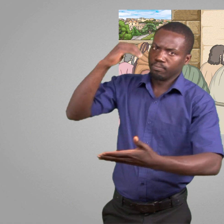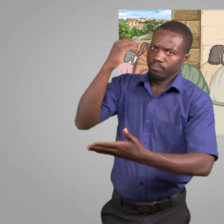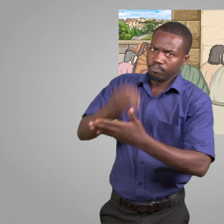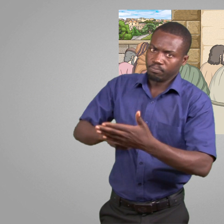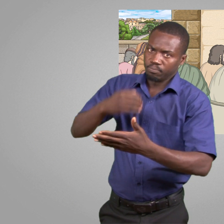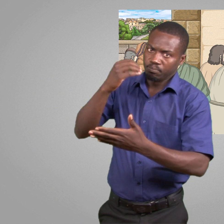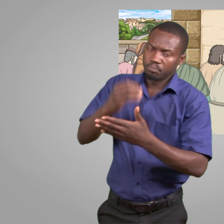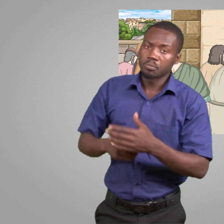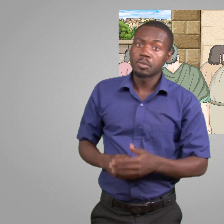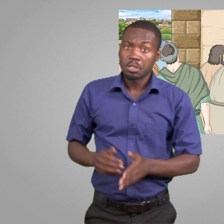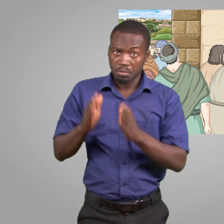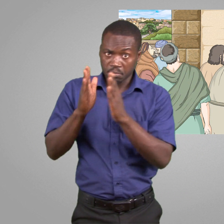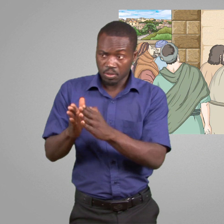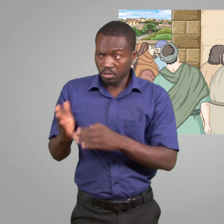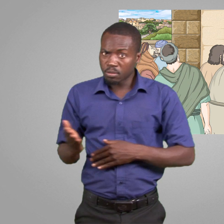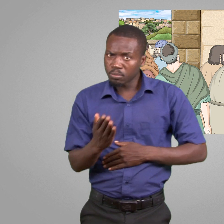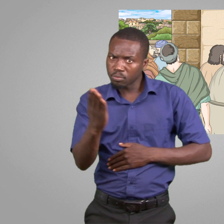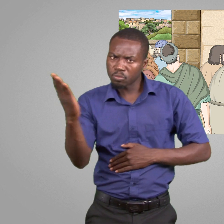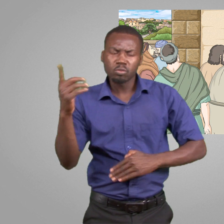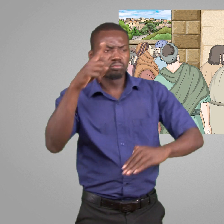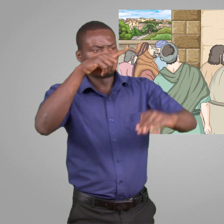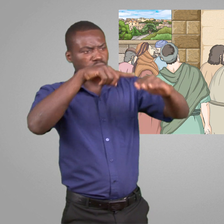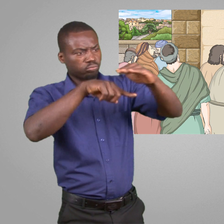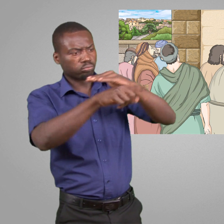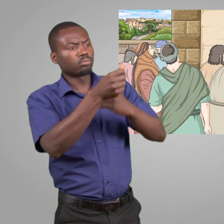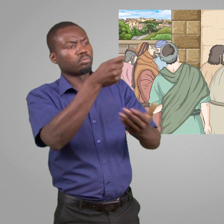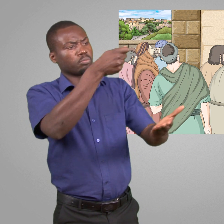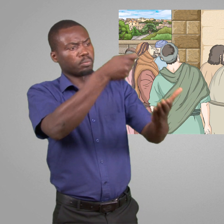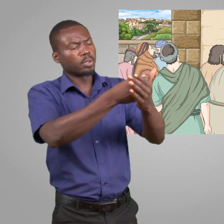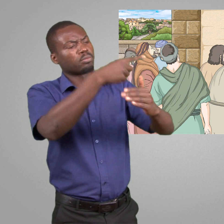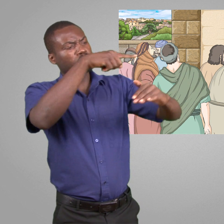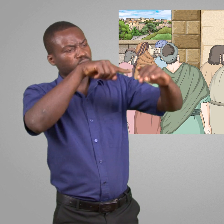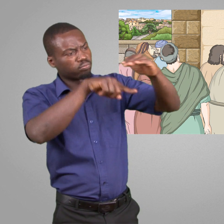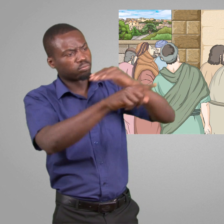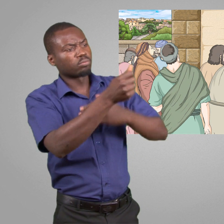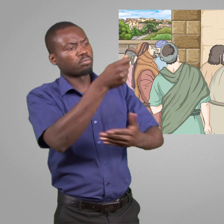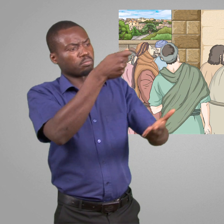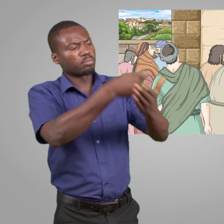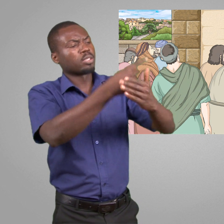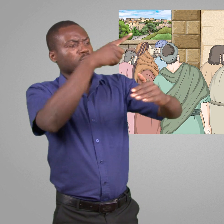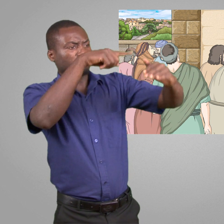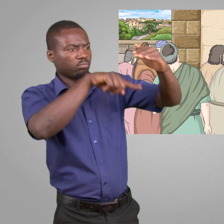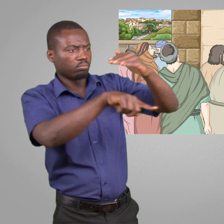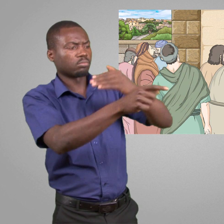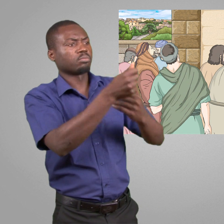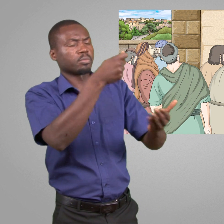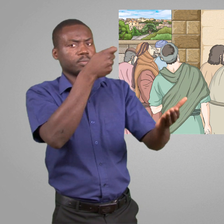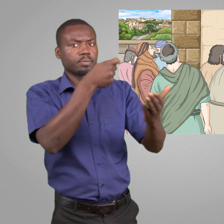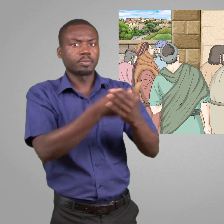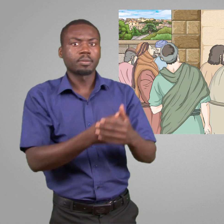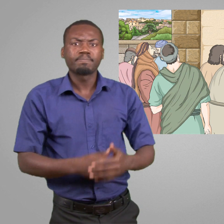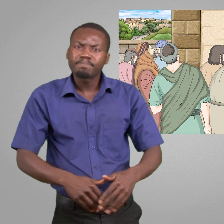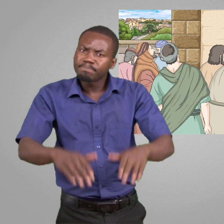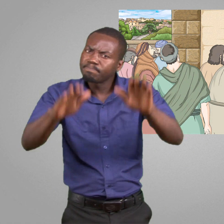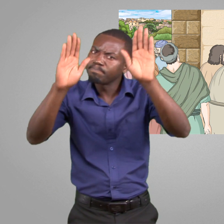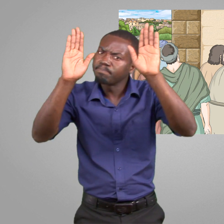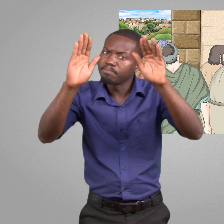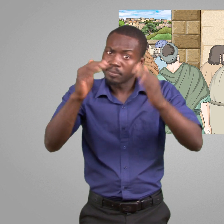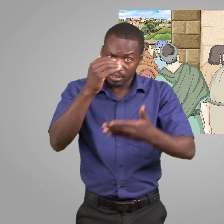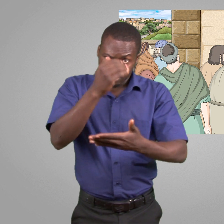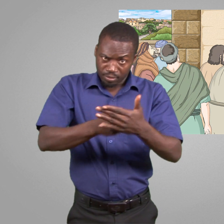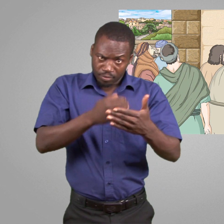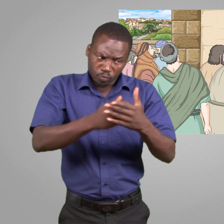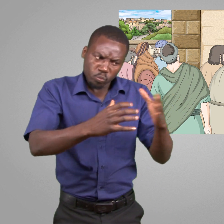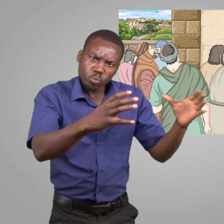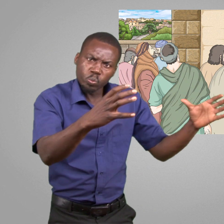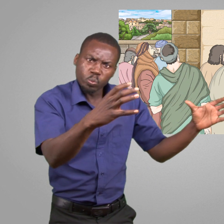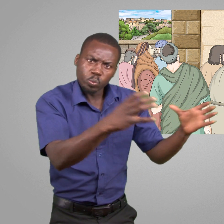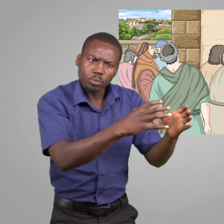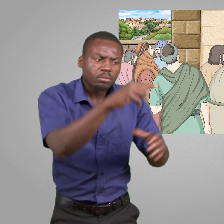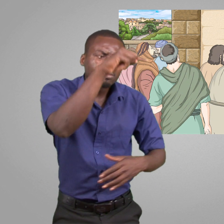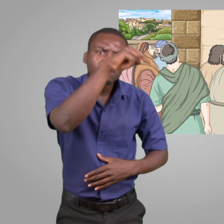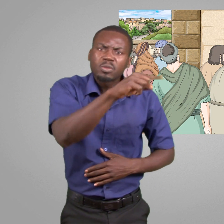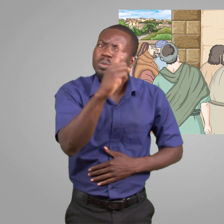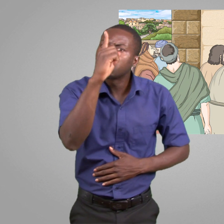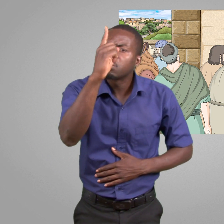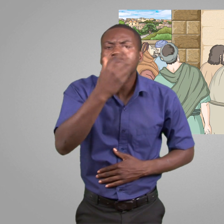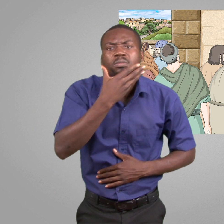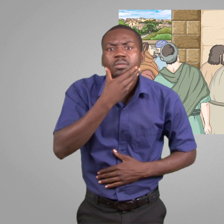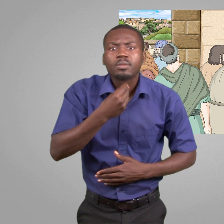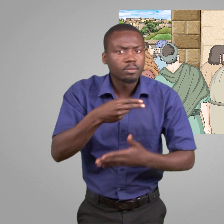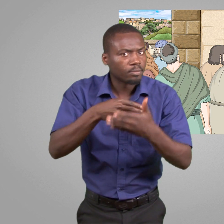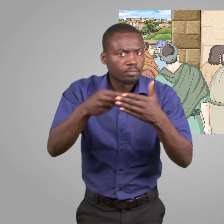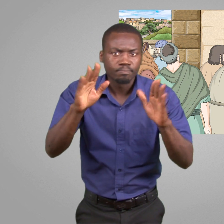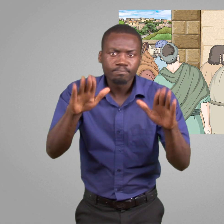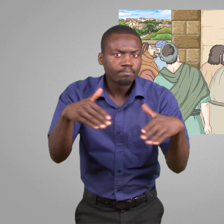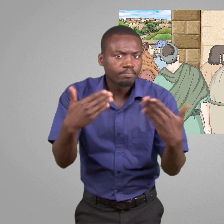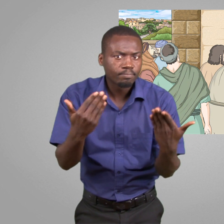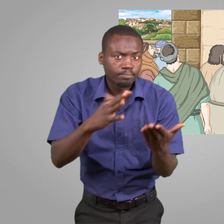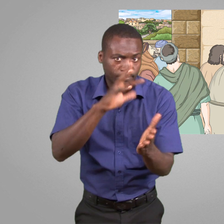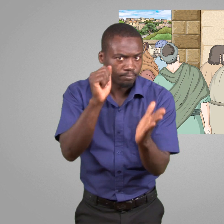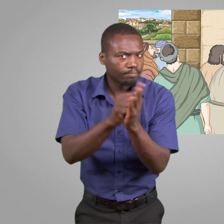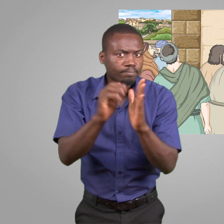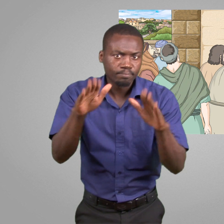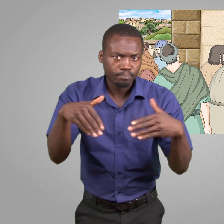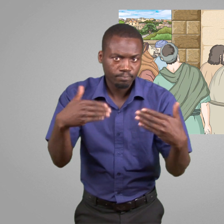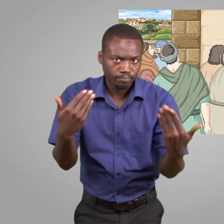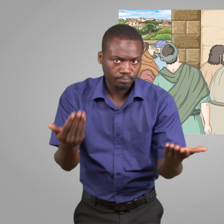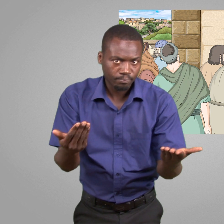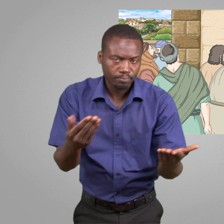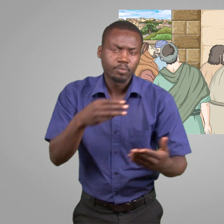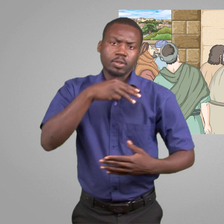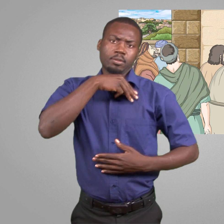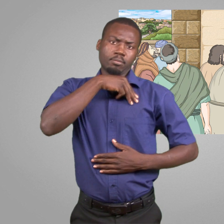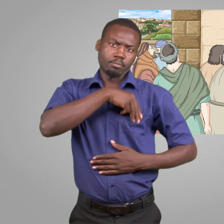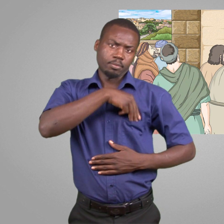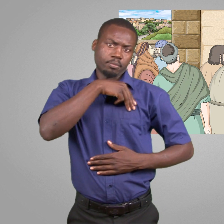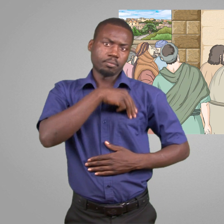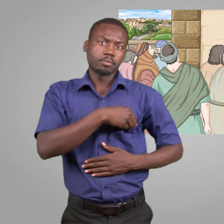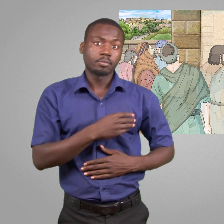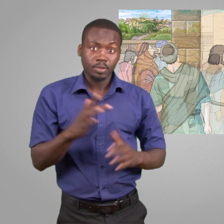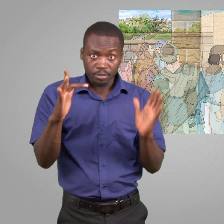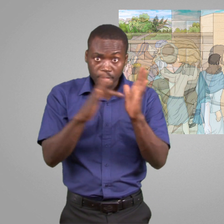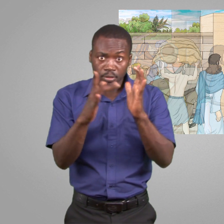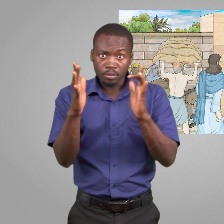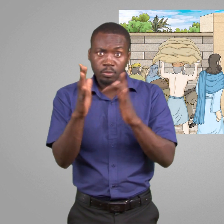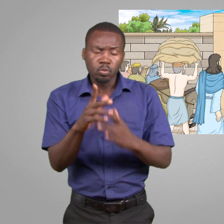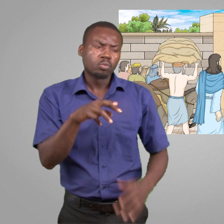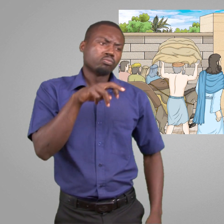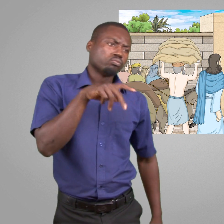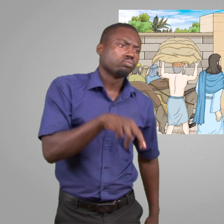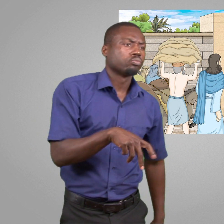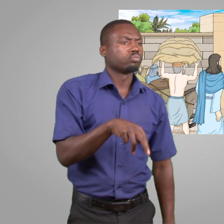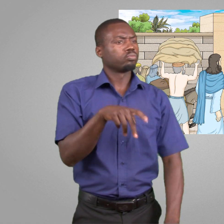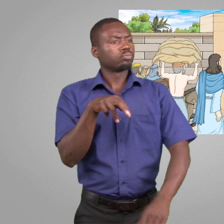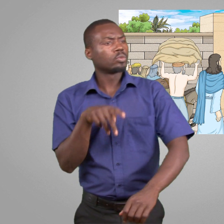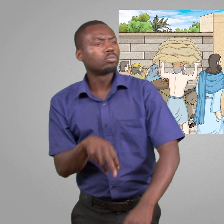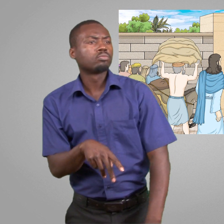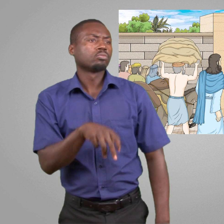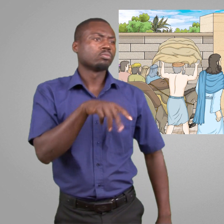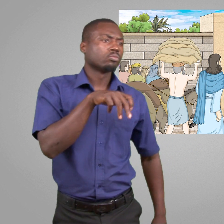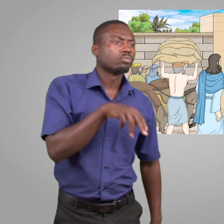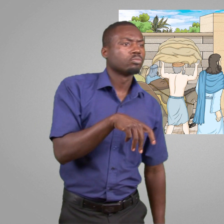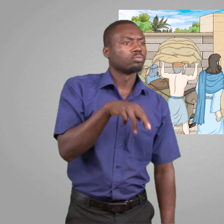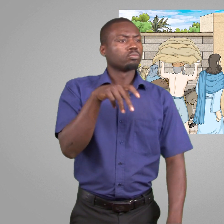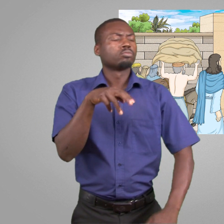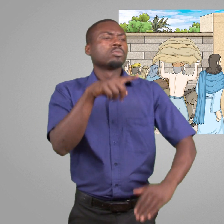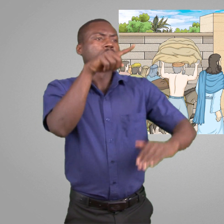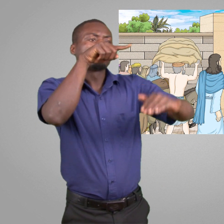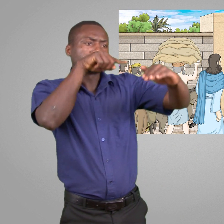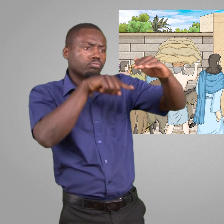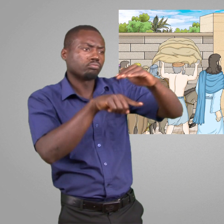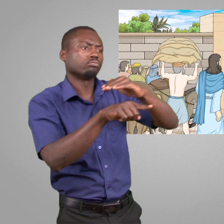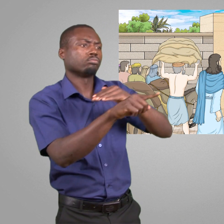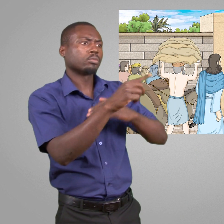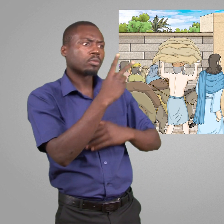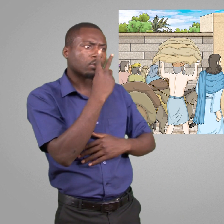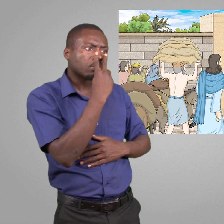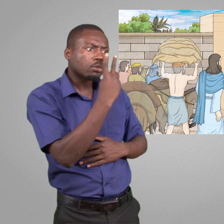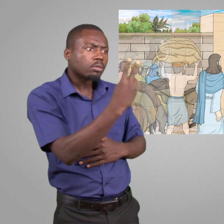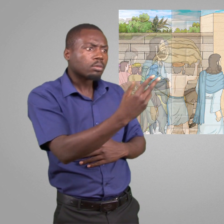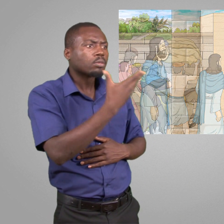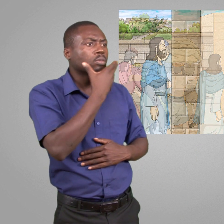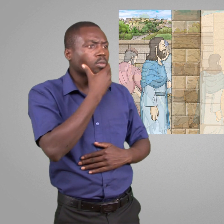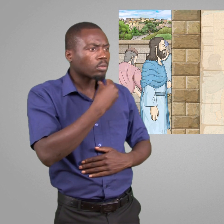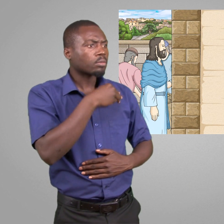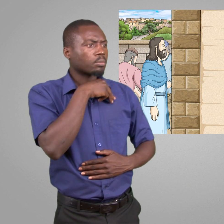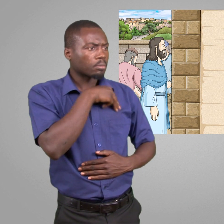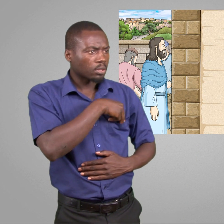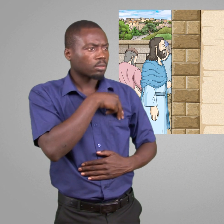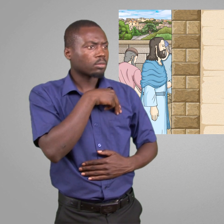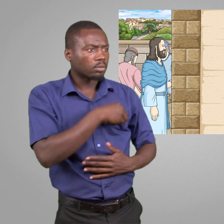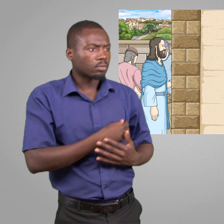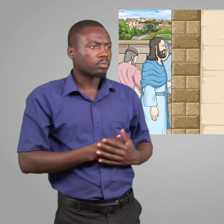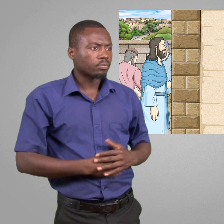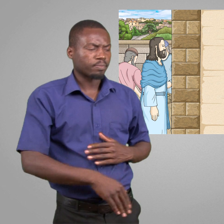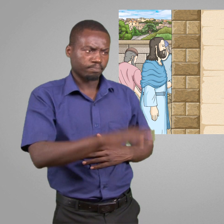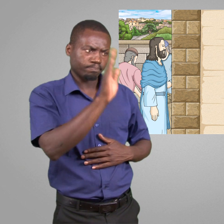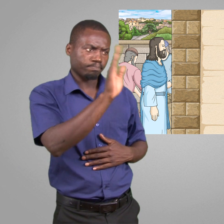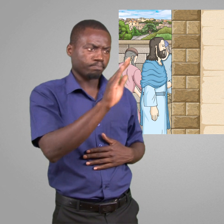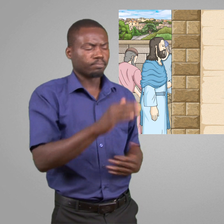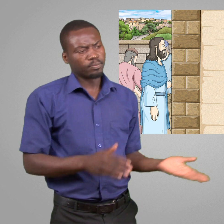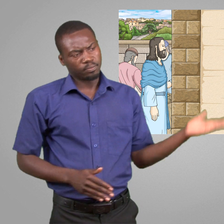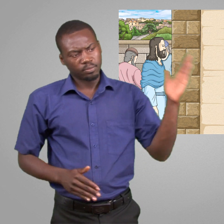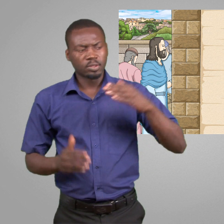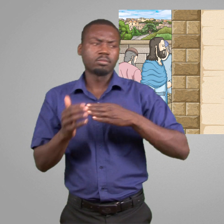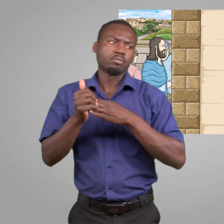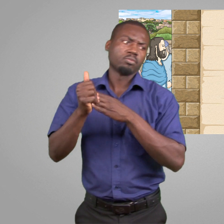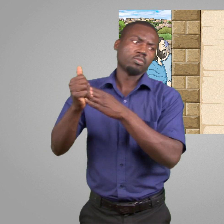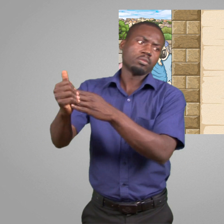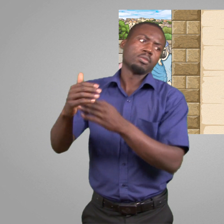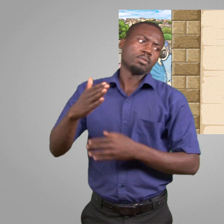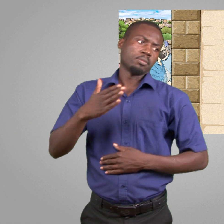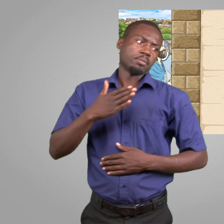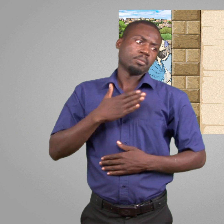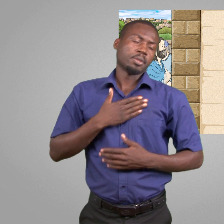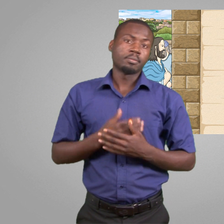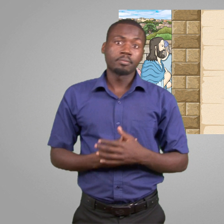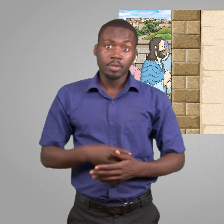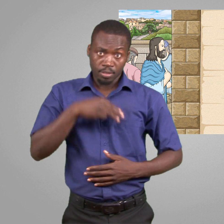“Follow Me,” He told him, and Levi got up and followed Him.